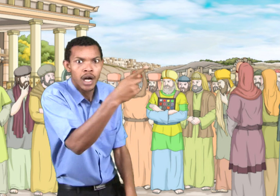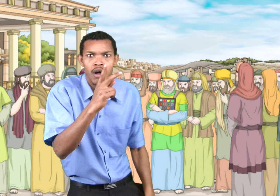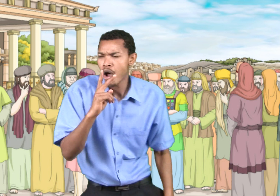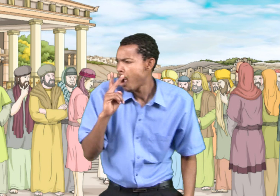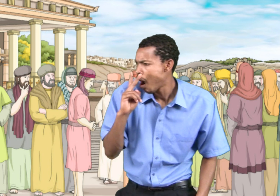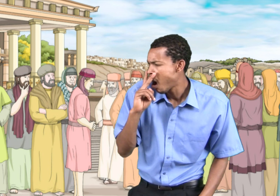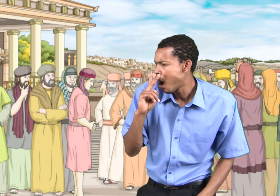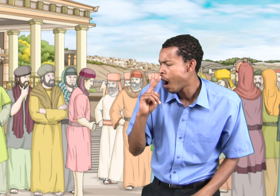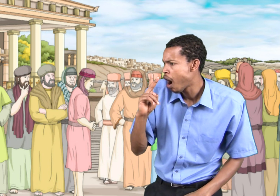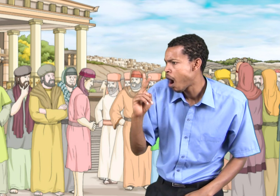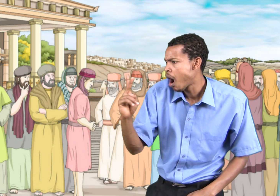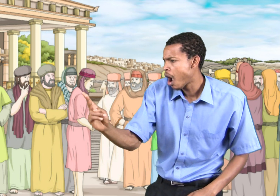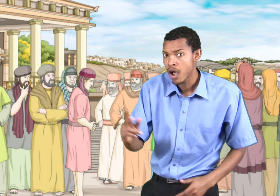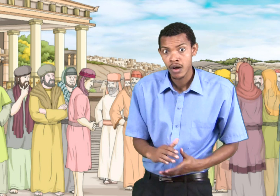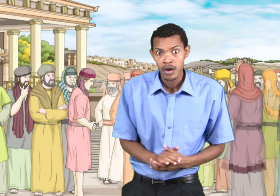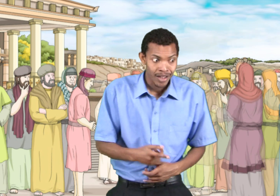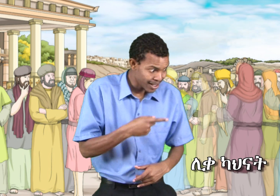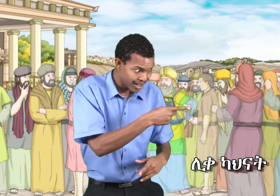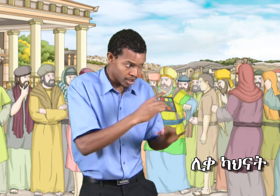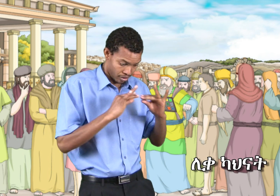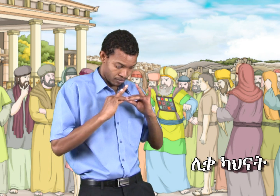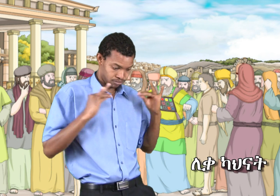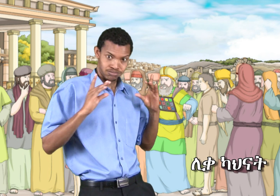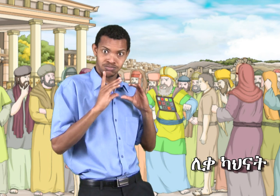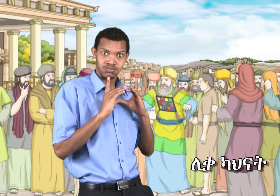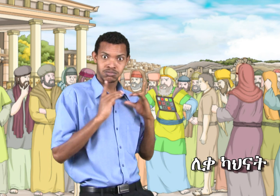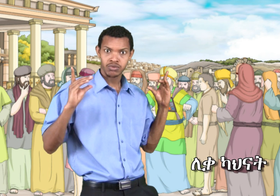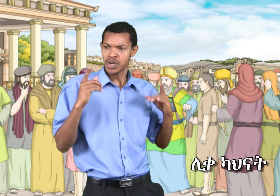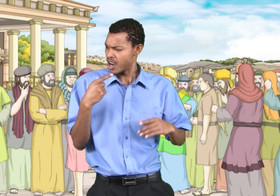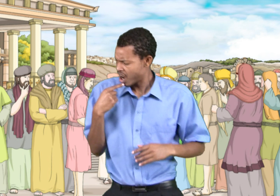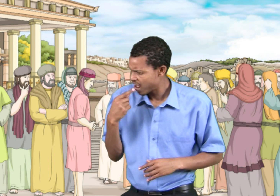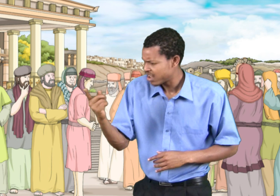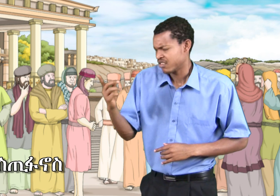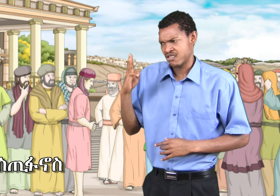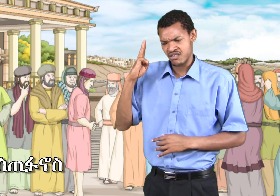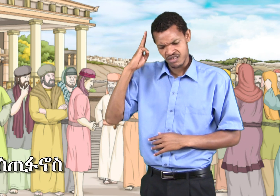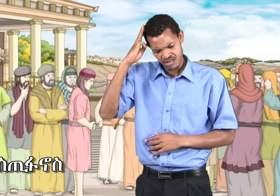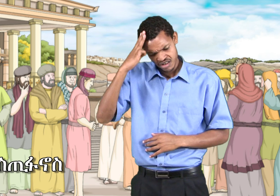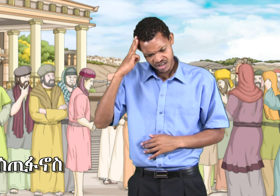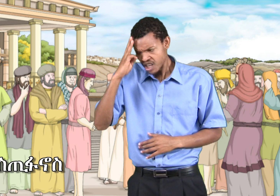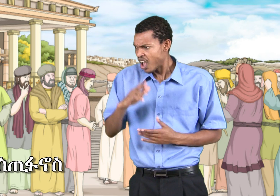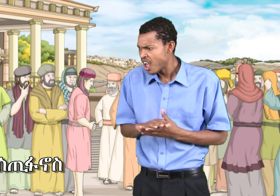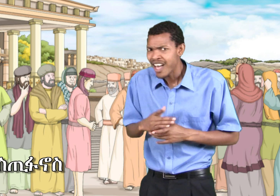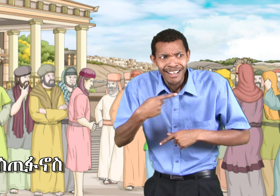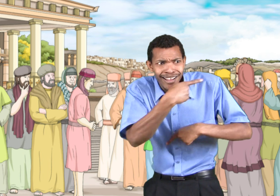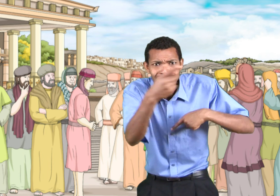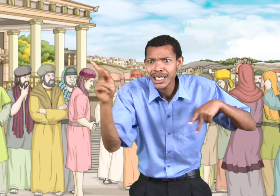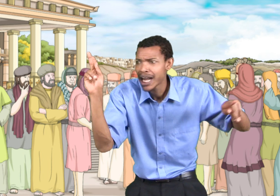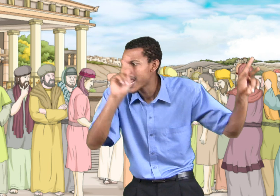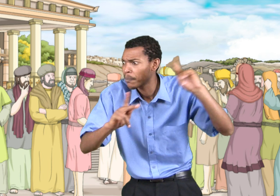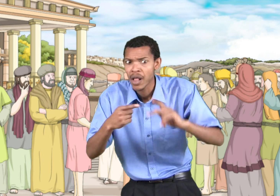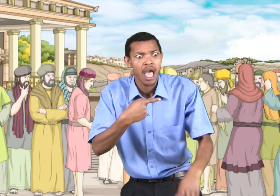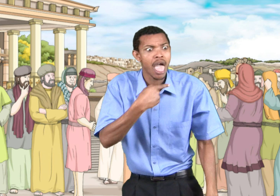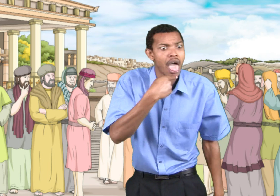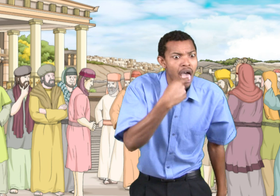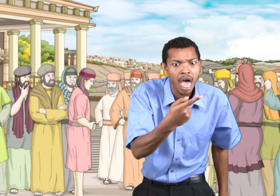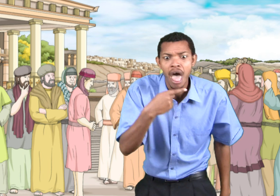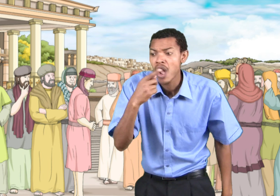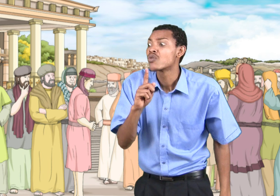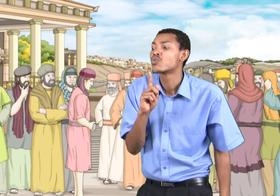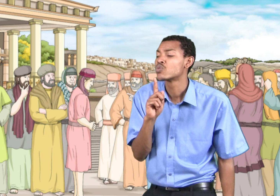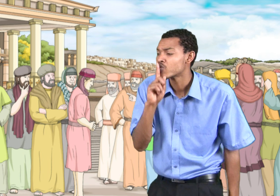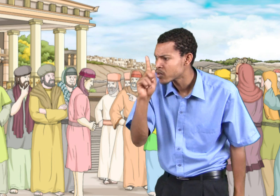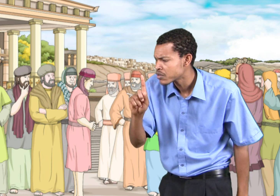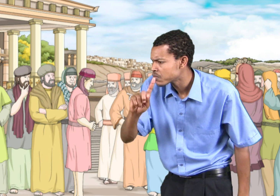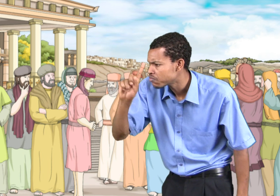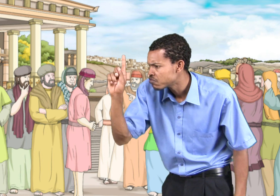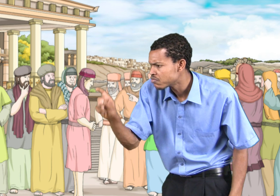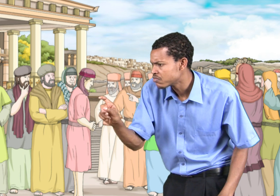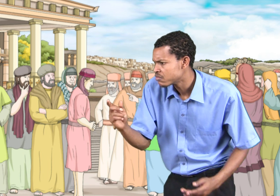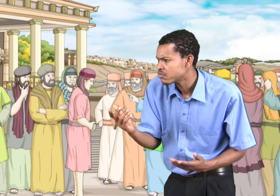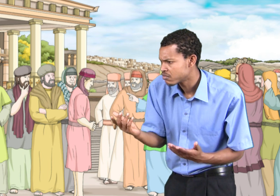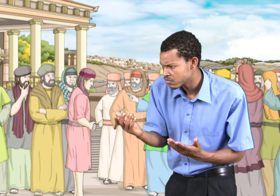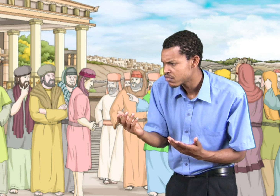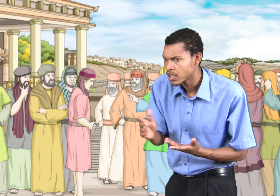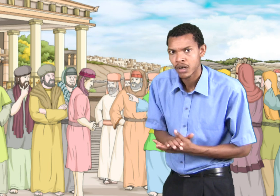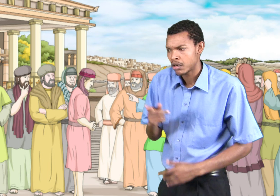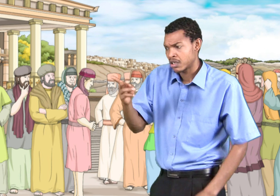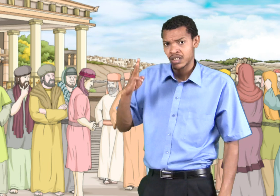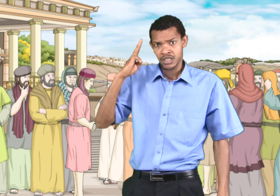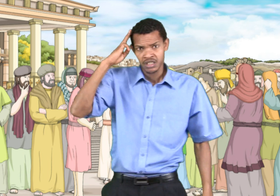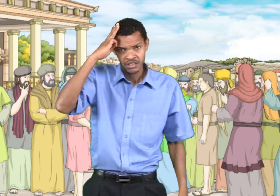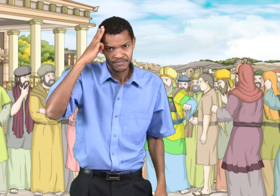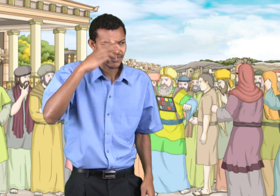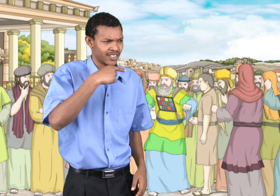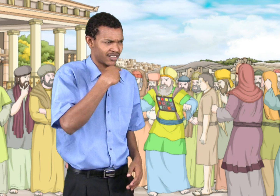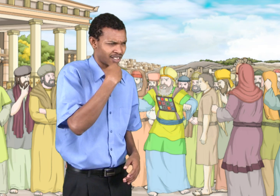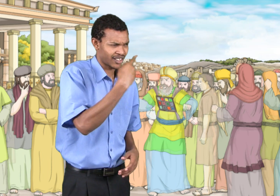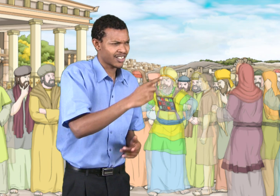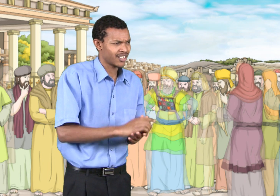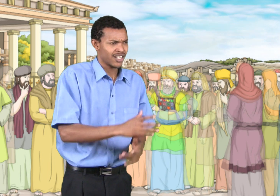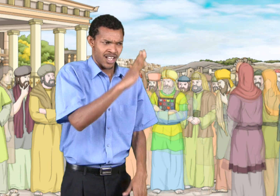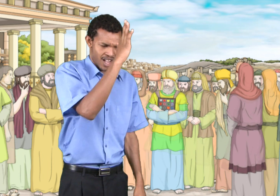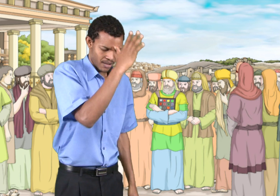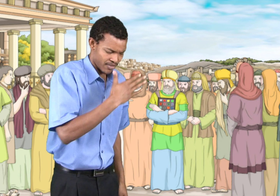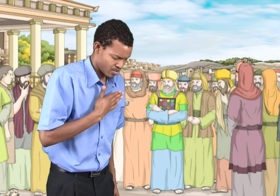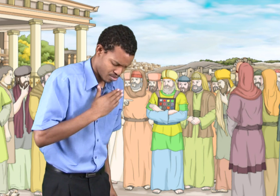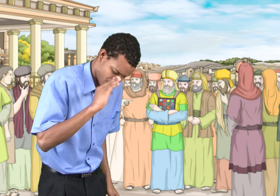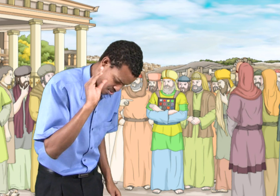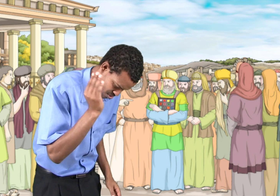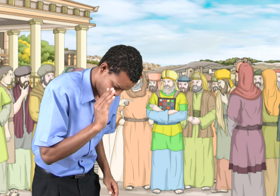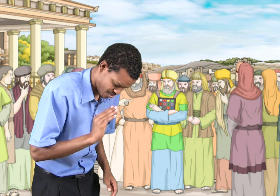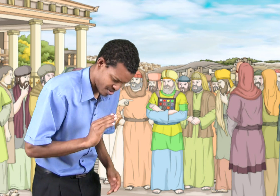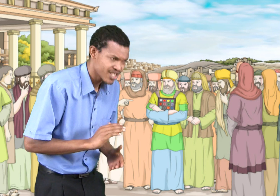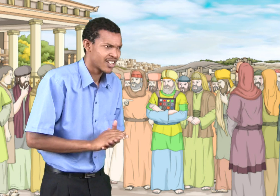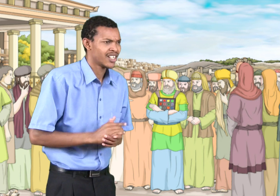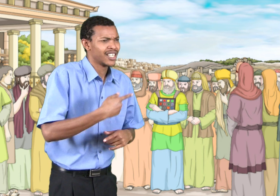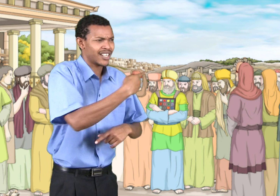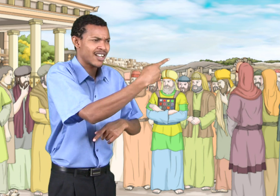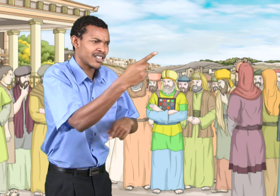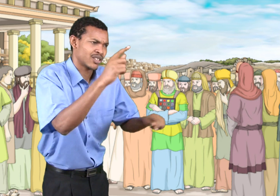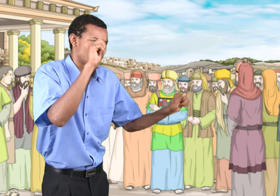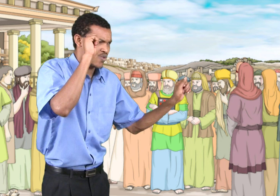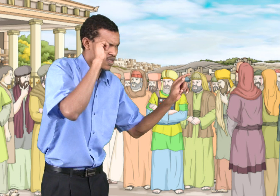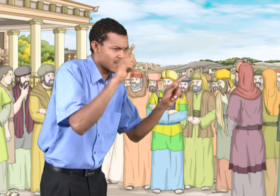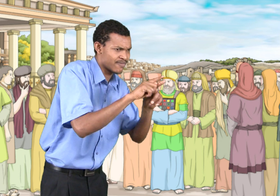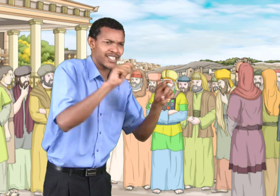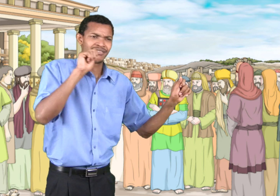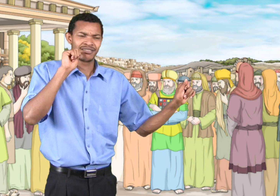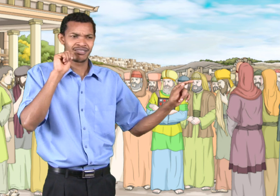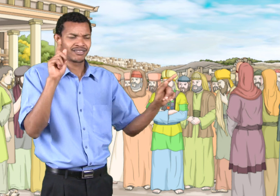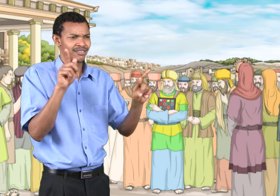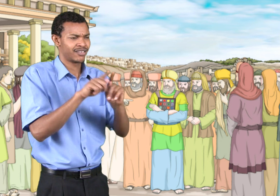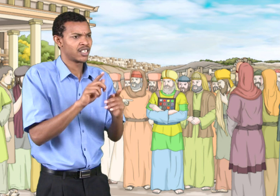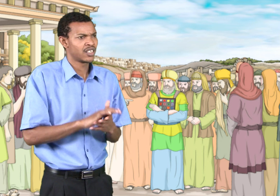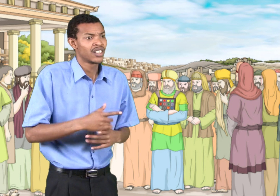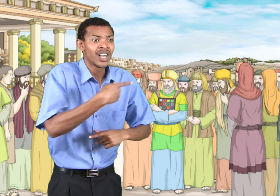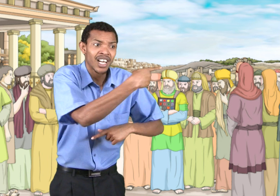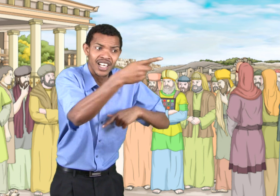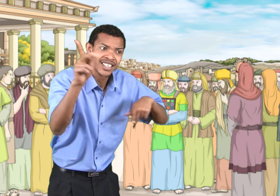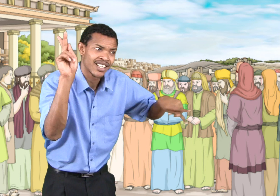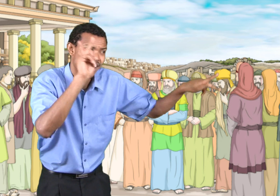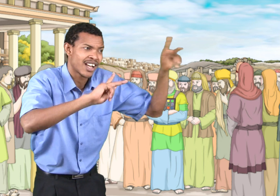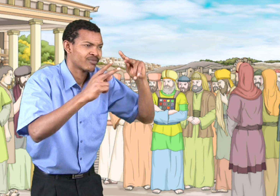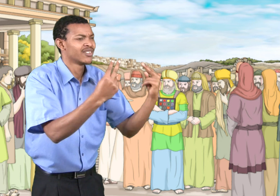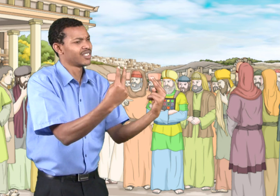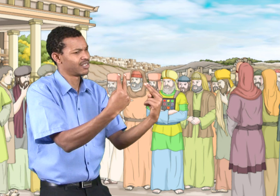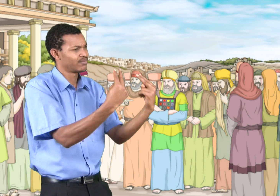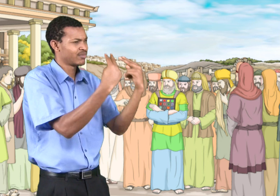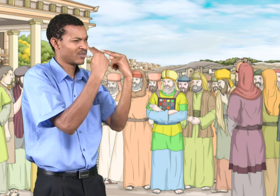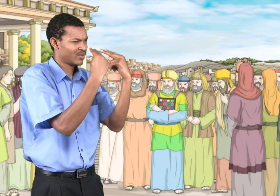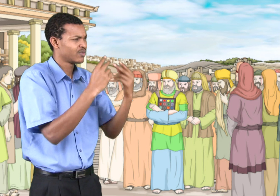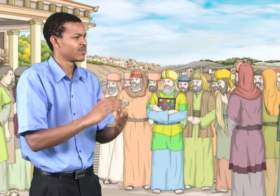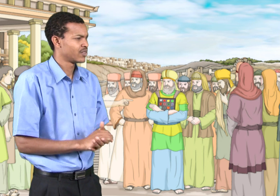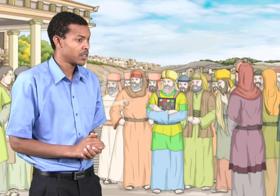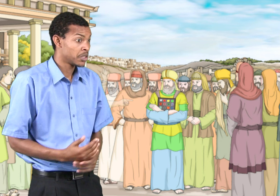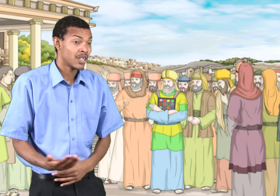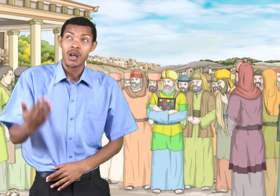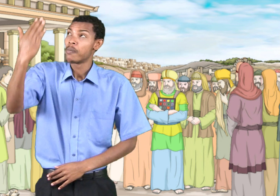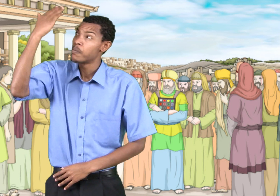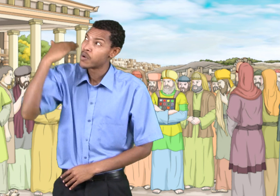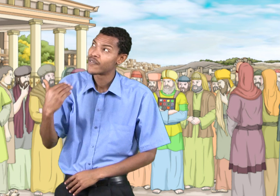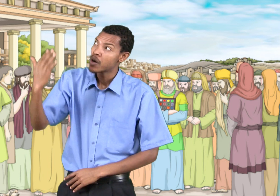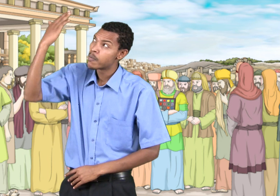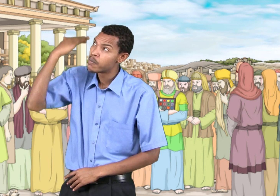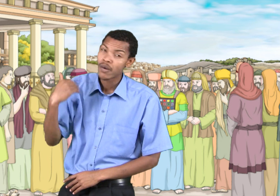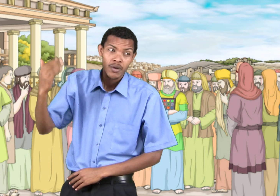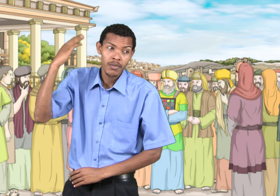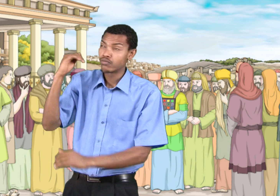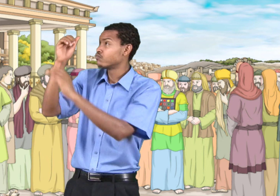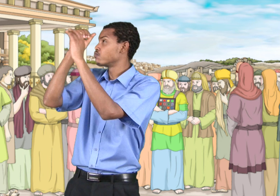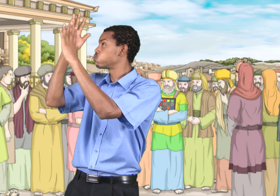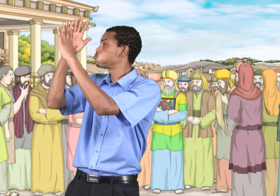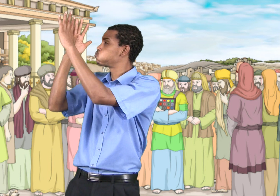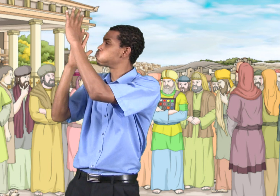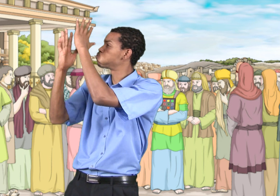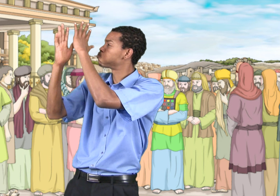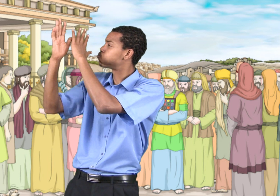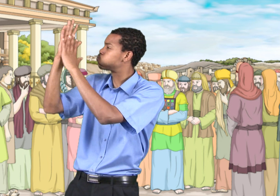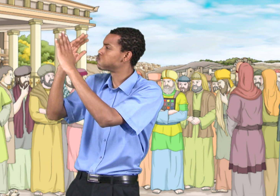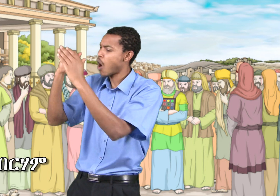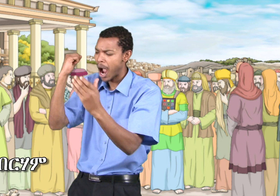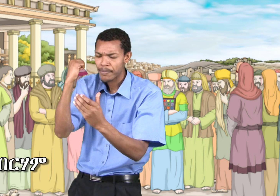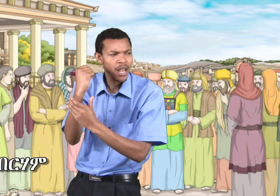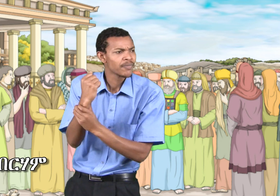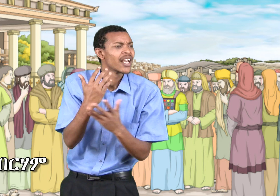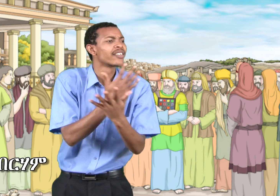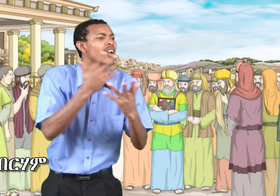Then the high priest asked Stephen, “Are these charges true?” And Stephen declared: “Brothers and fathers, listen to me!